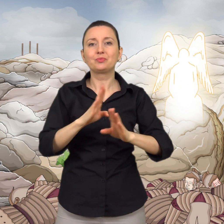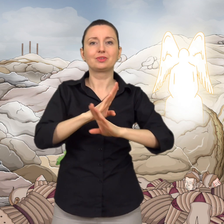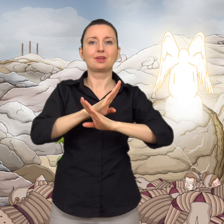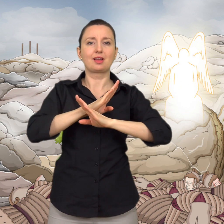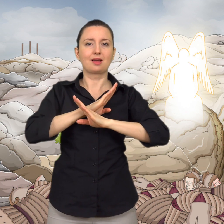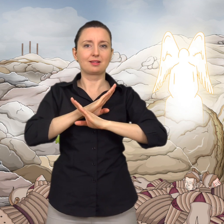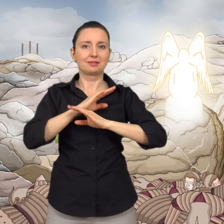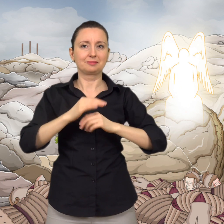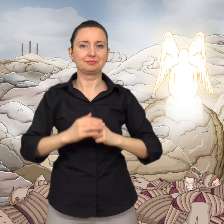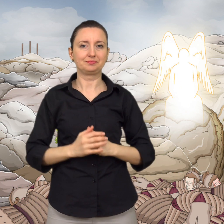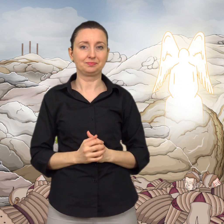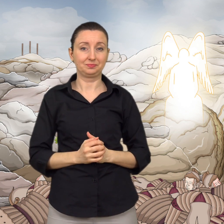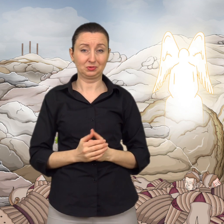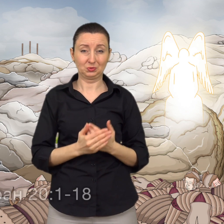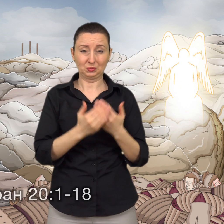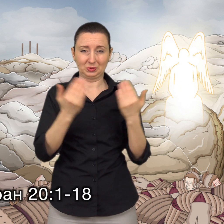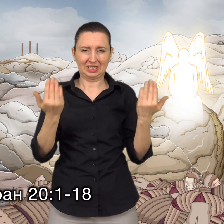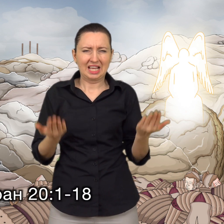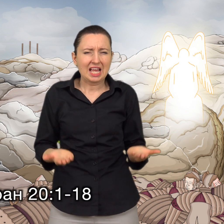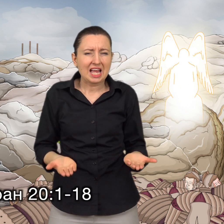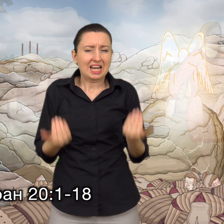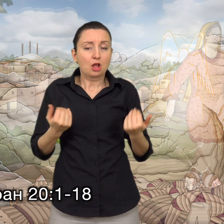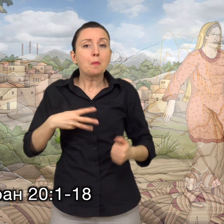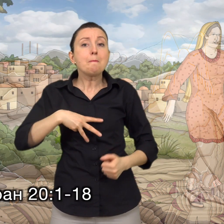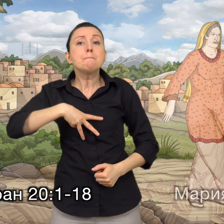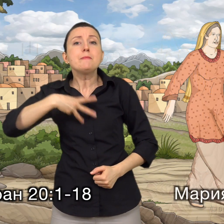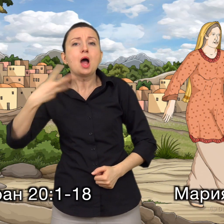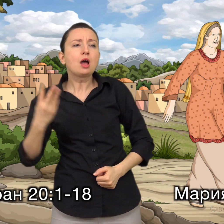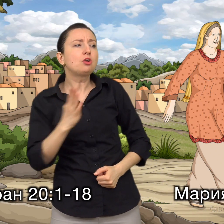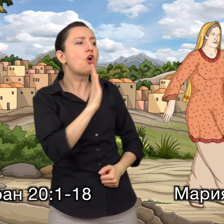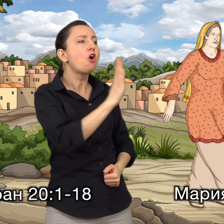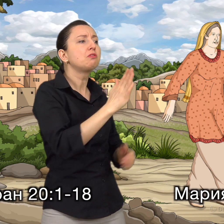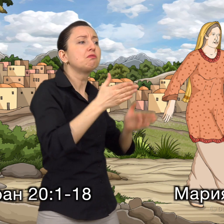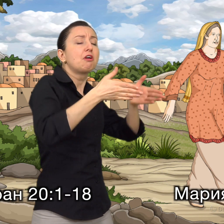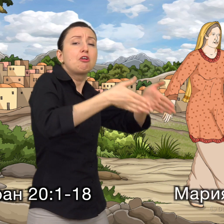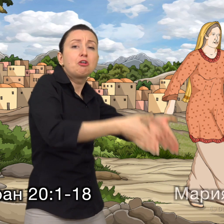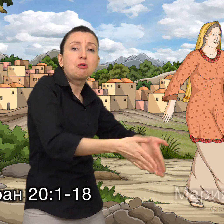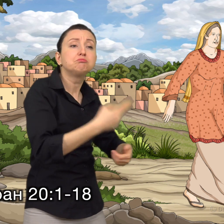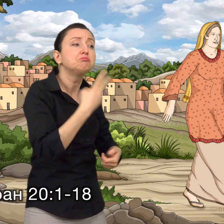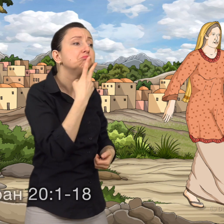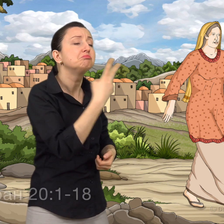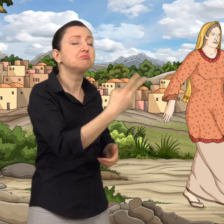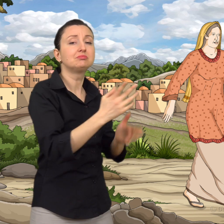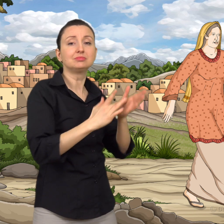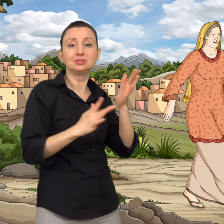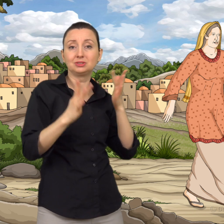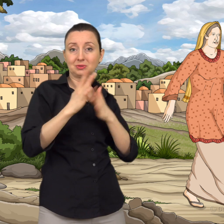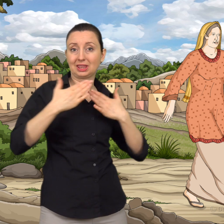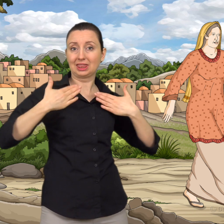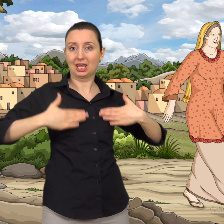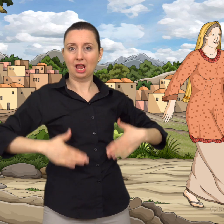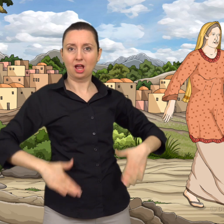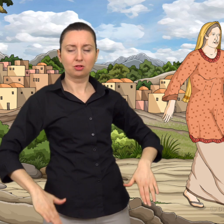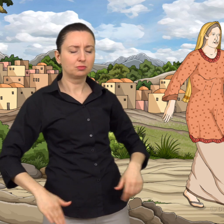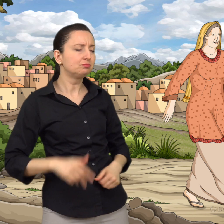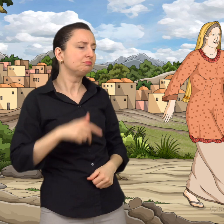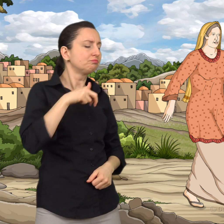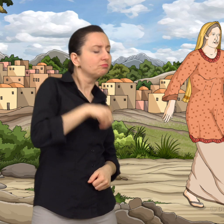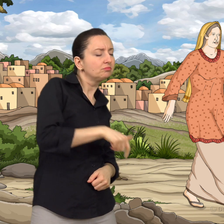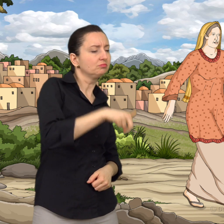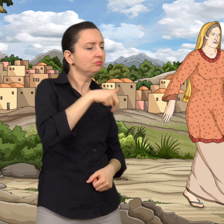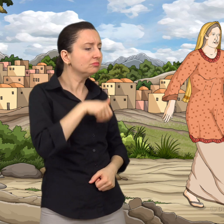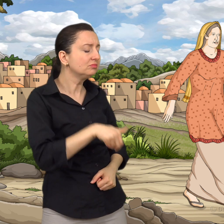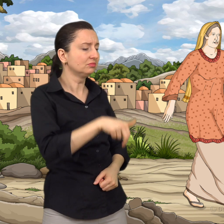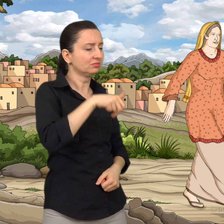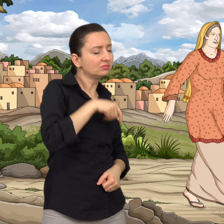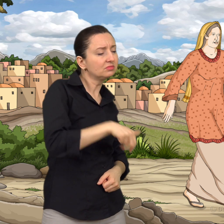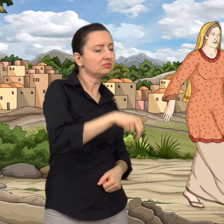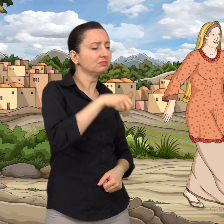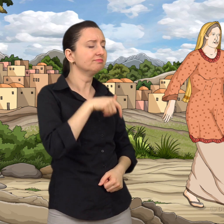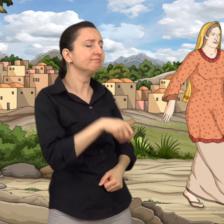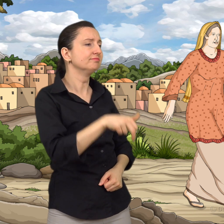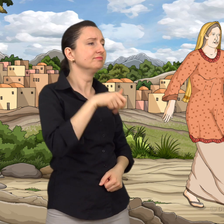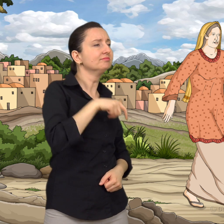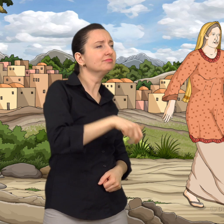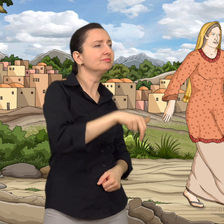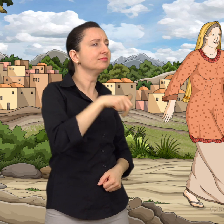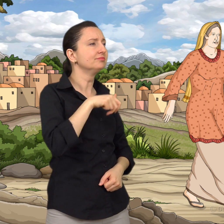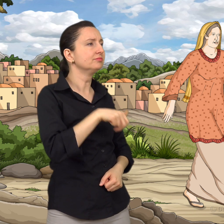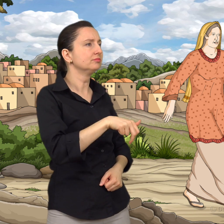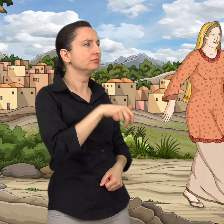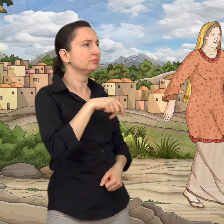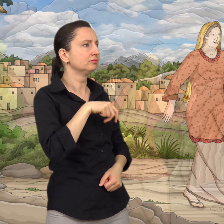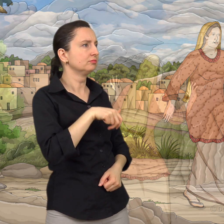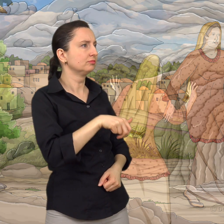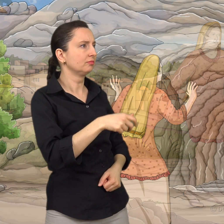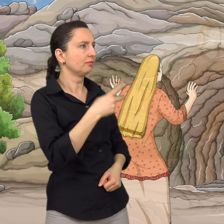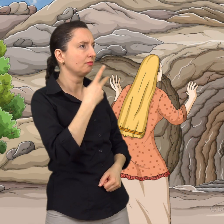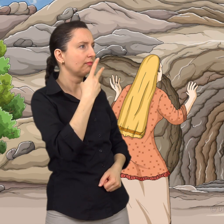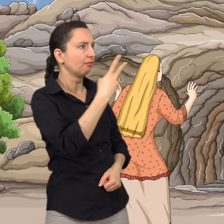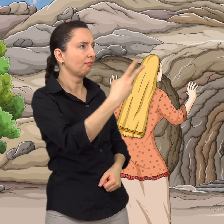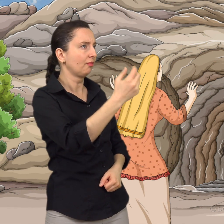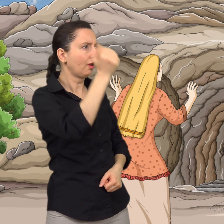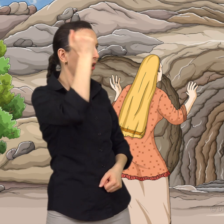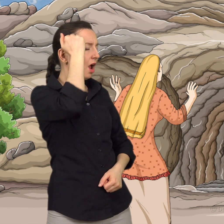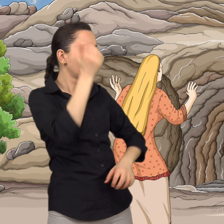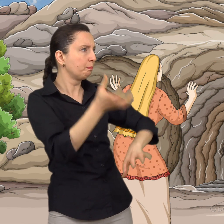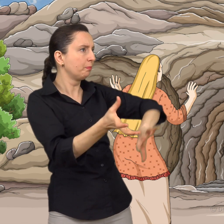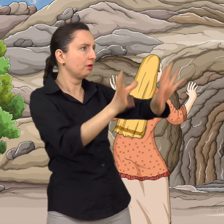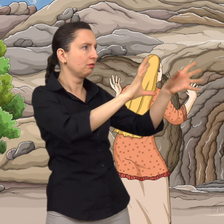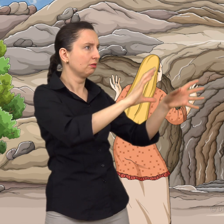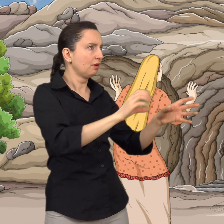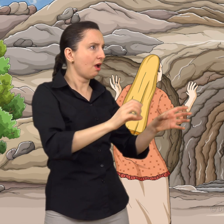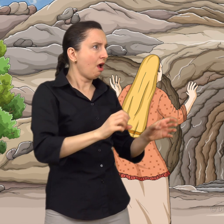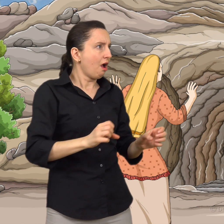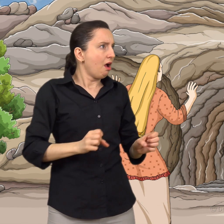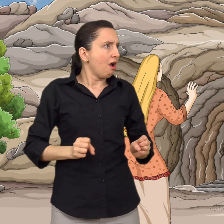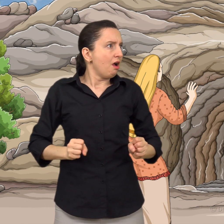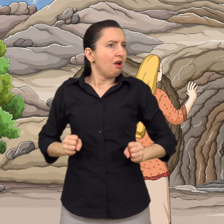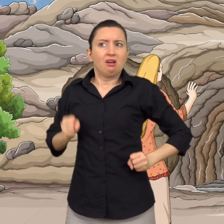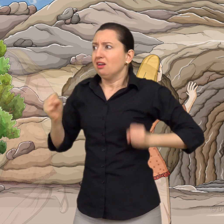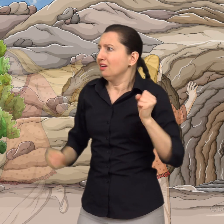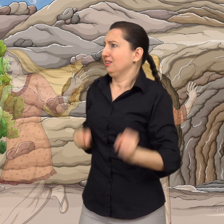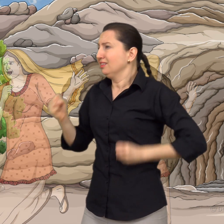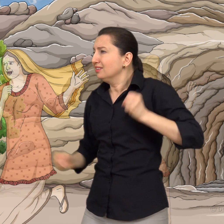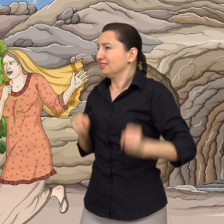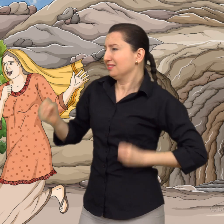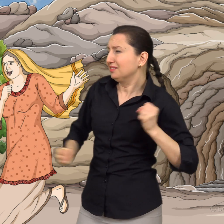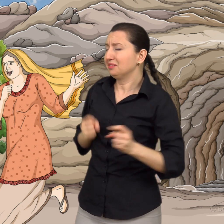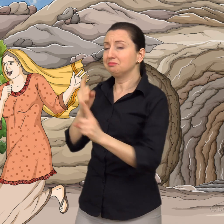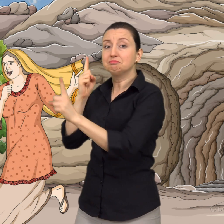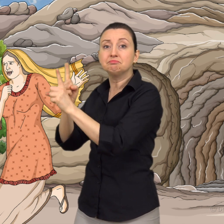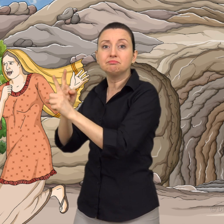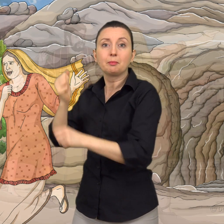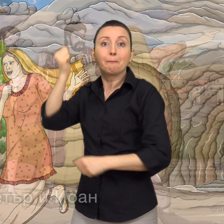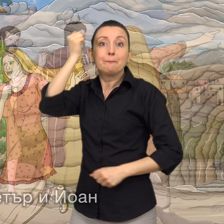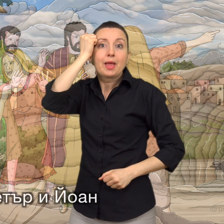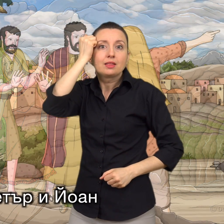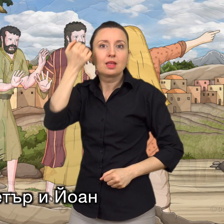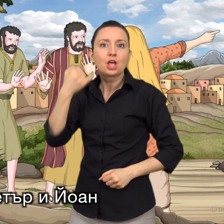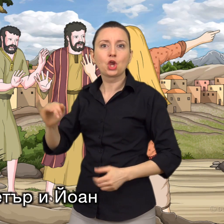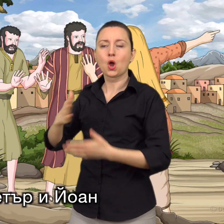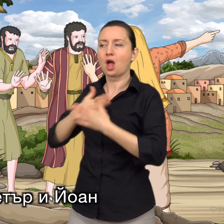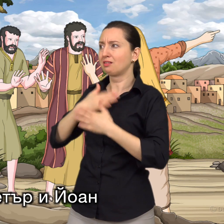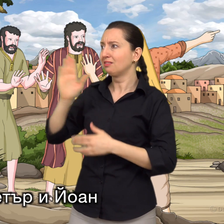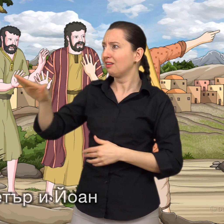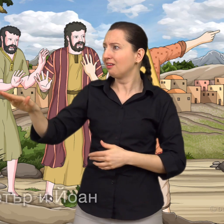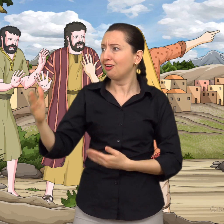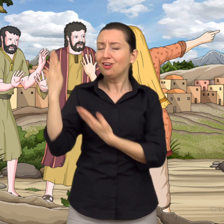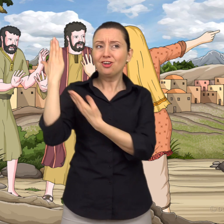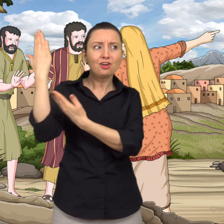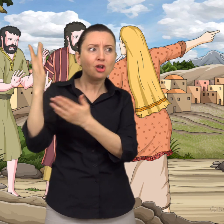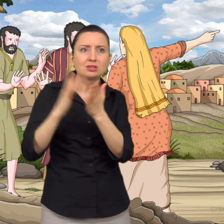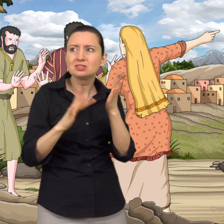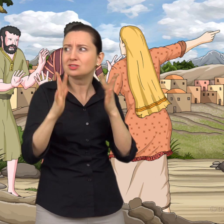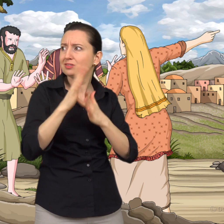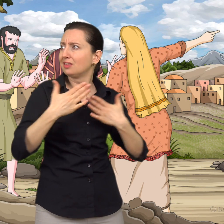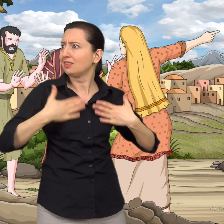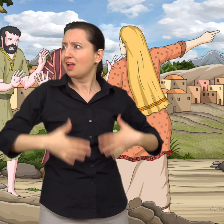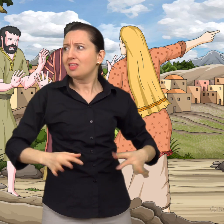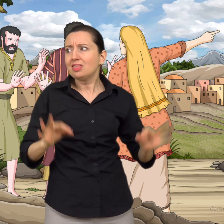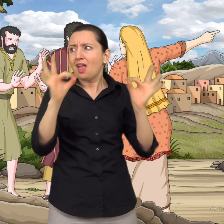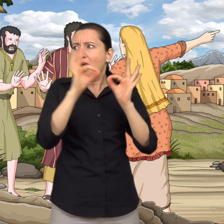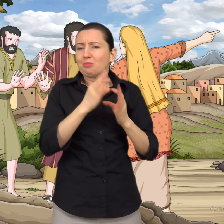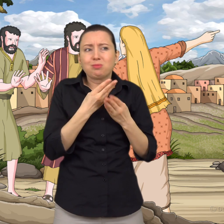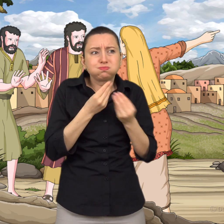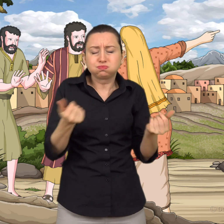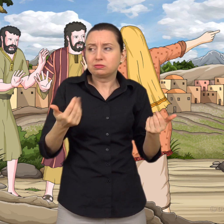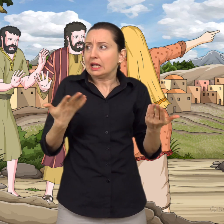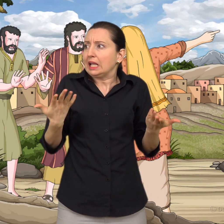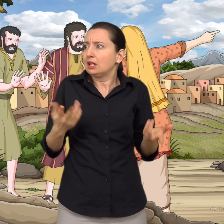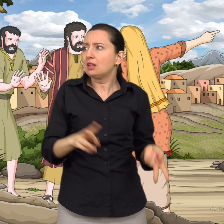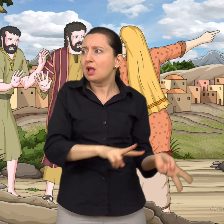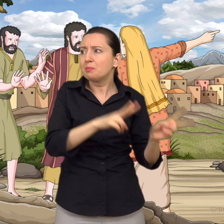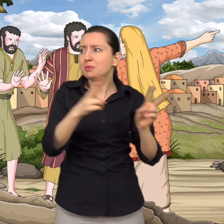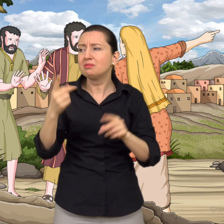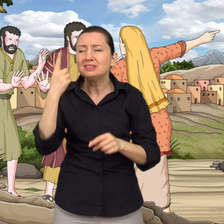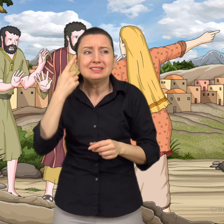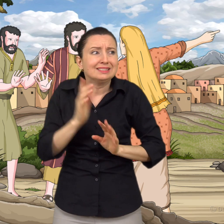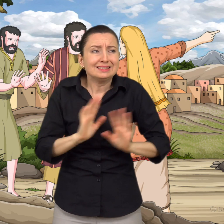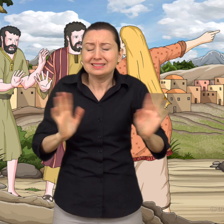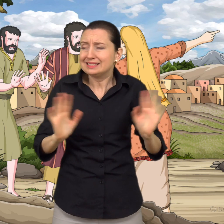Early on the first day of the week, while it was still dark, Mary Magdalene went to the tomb and saw that the stone had been removed from the entrance. So she came running to Simon Peter and the other disciple, the one whom Jesus loved.